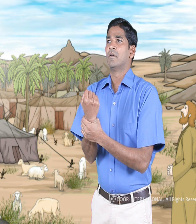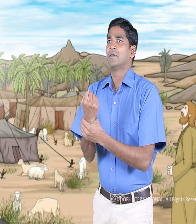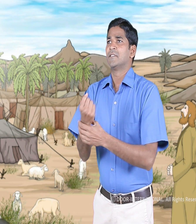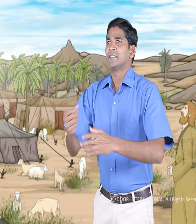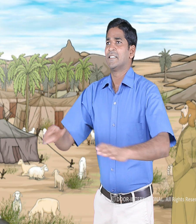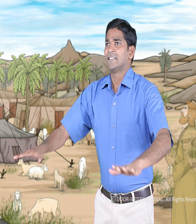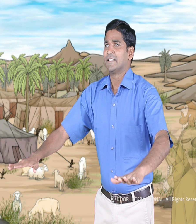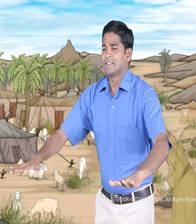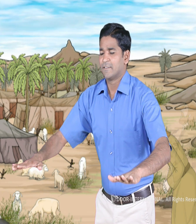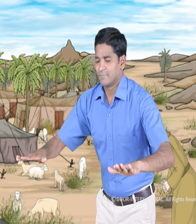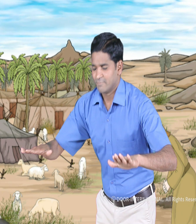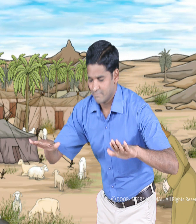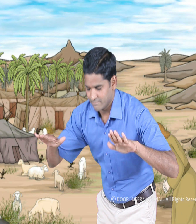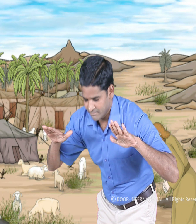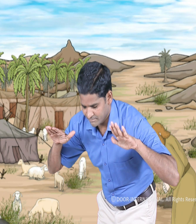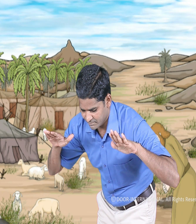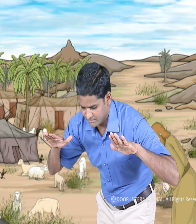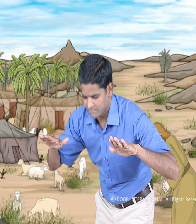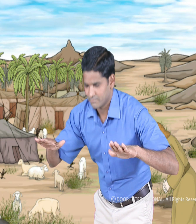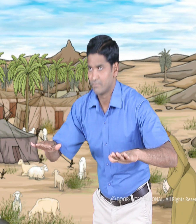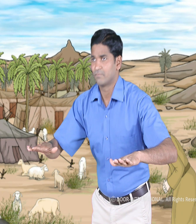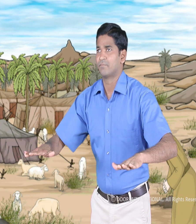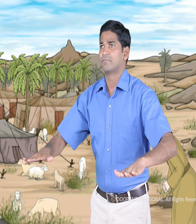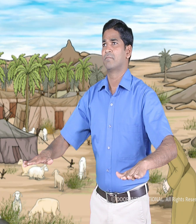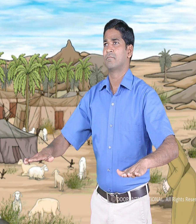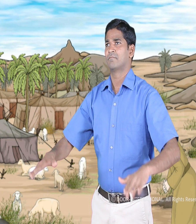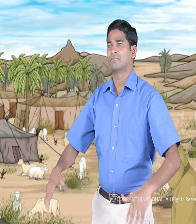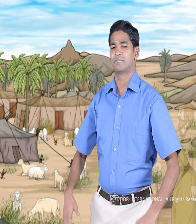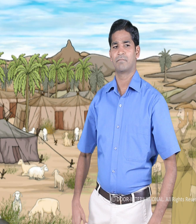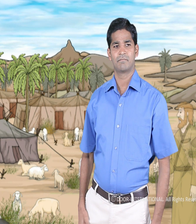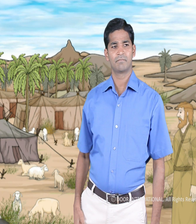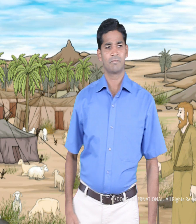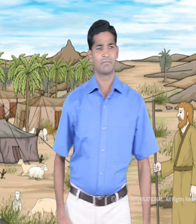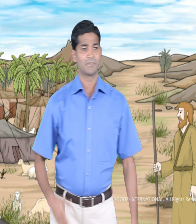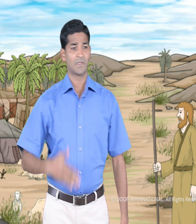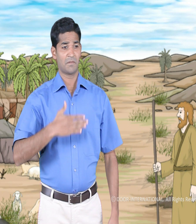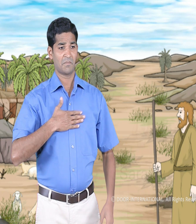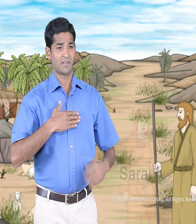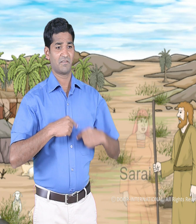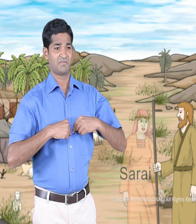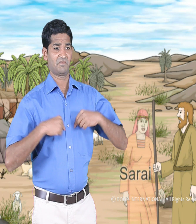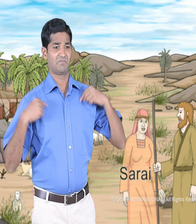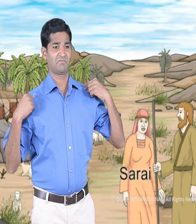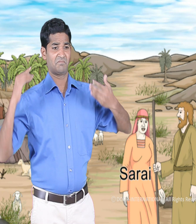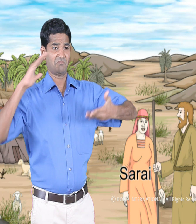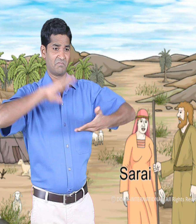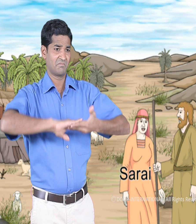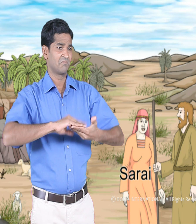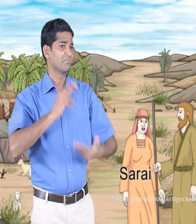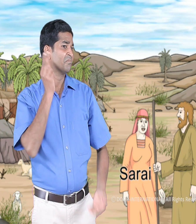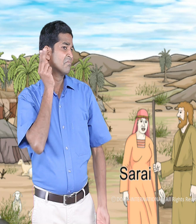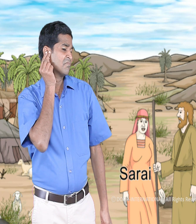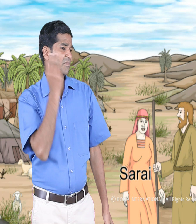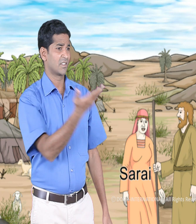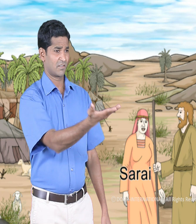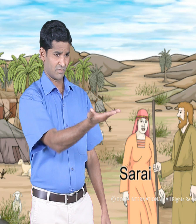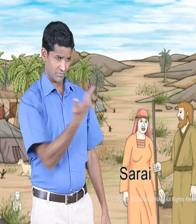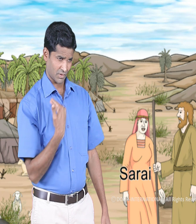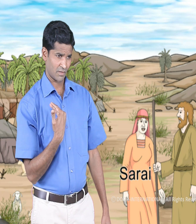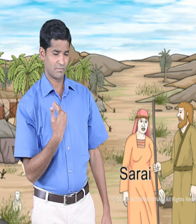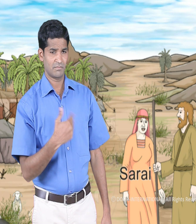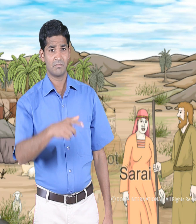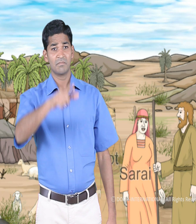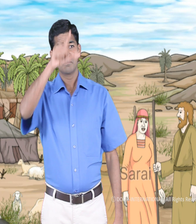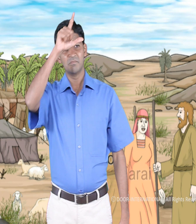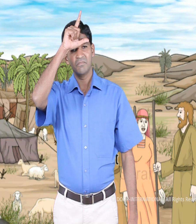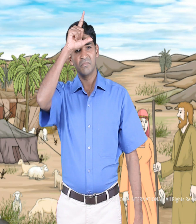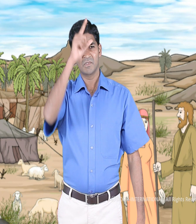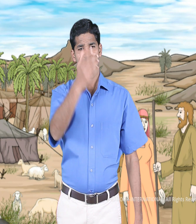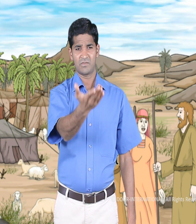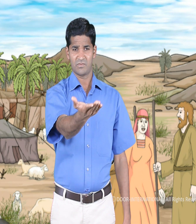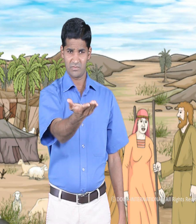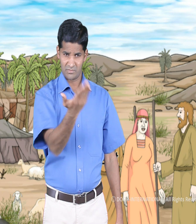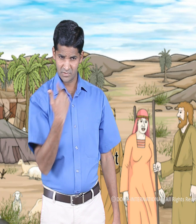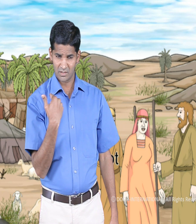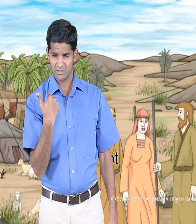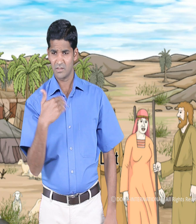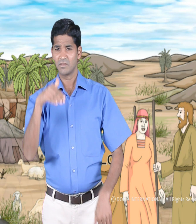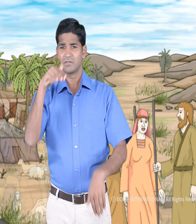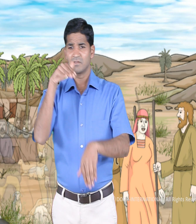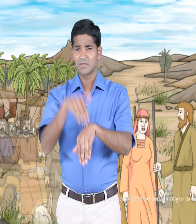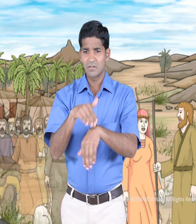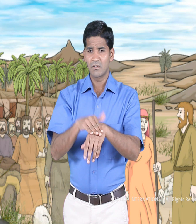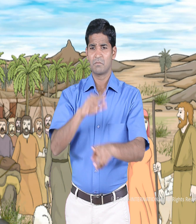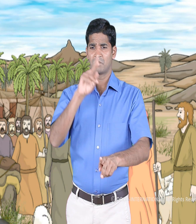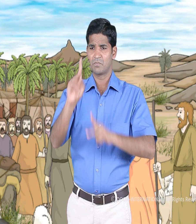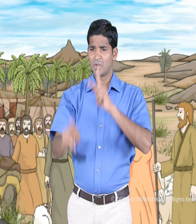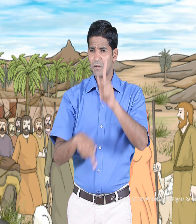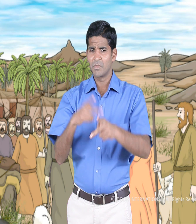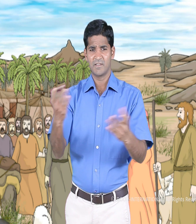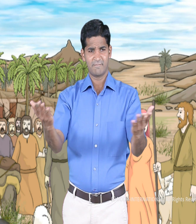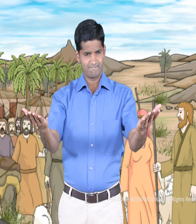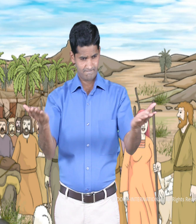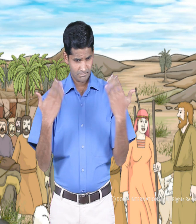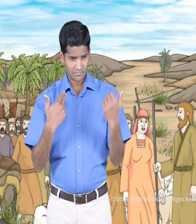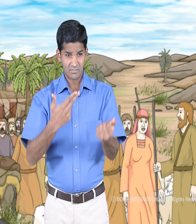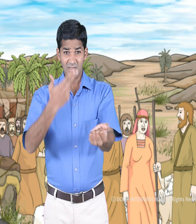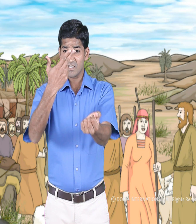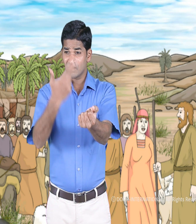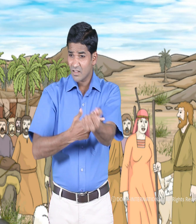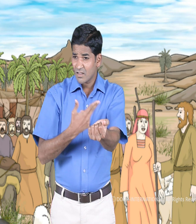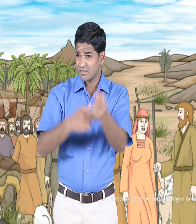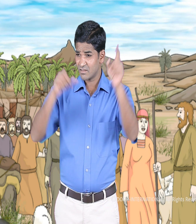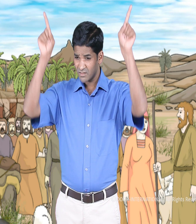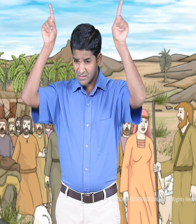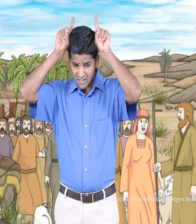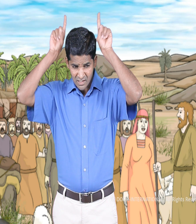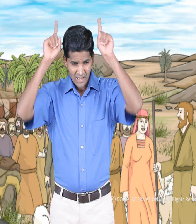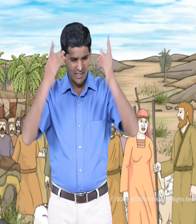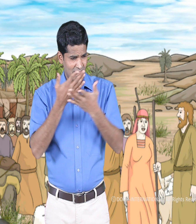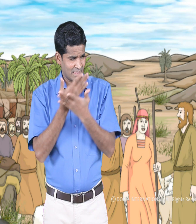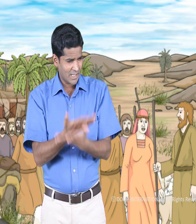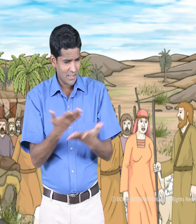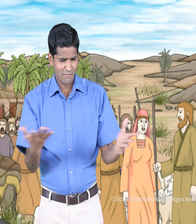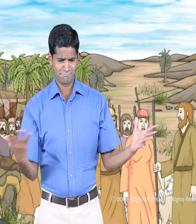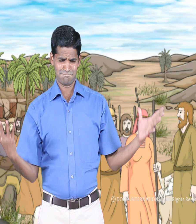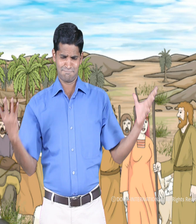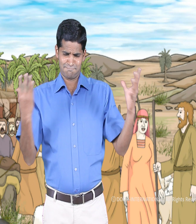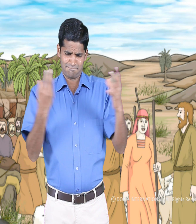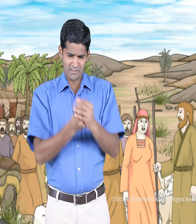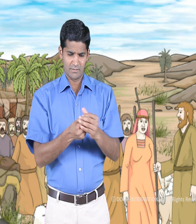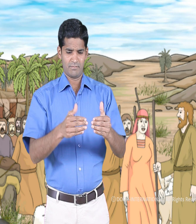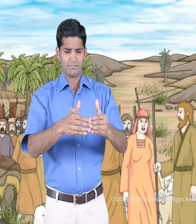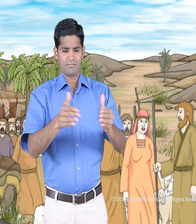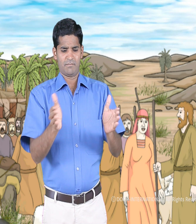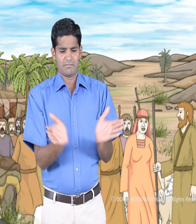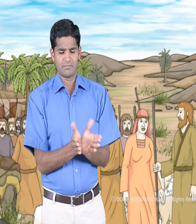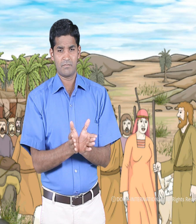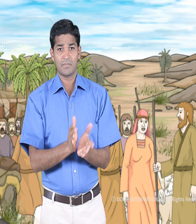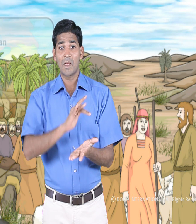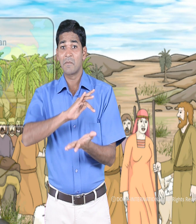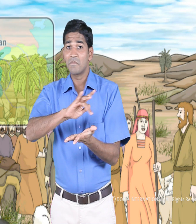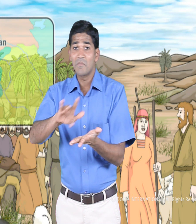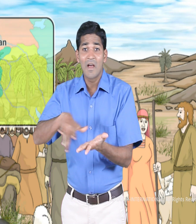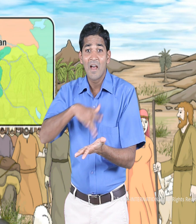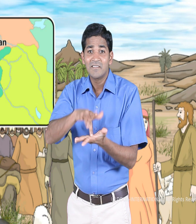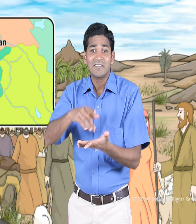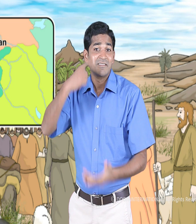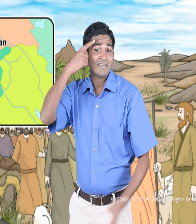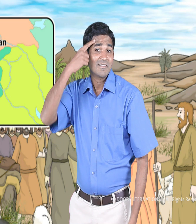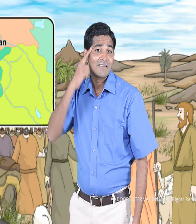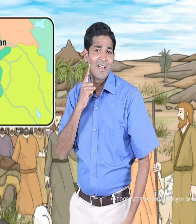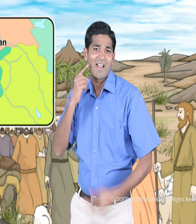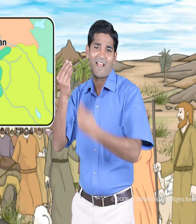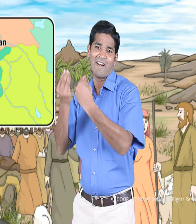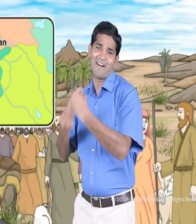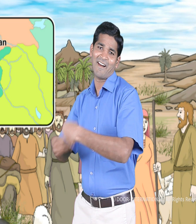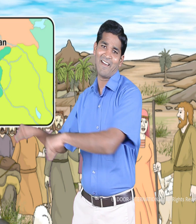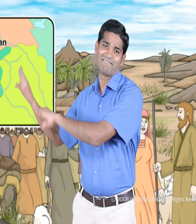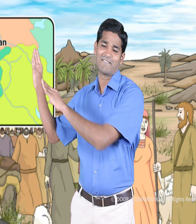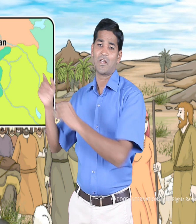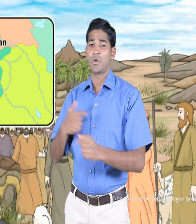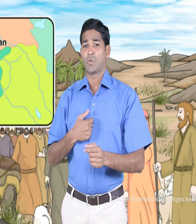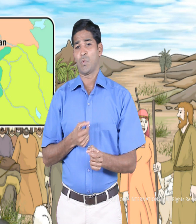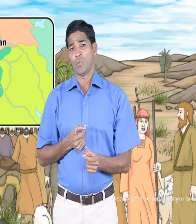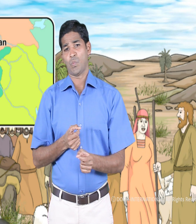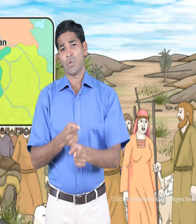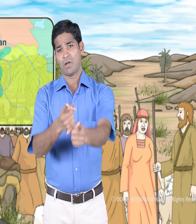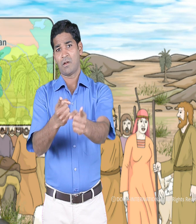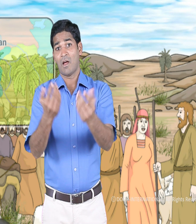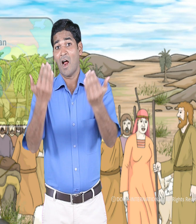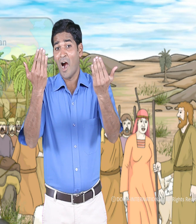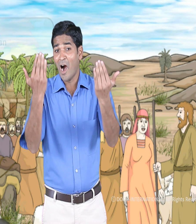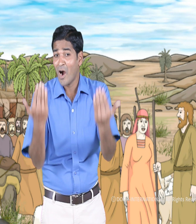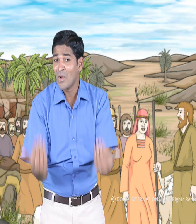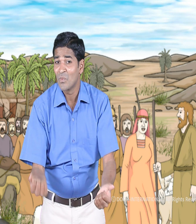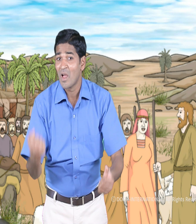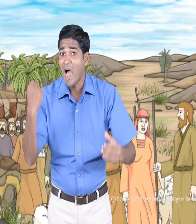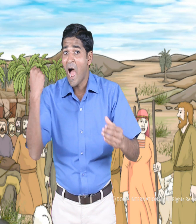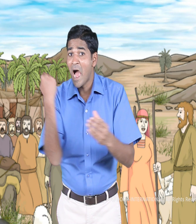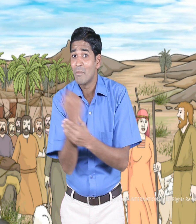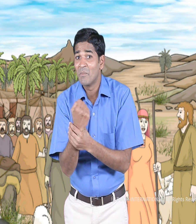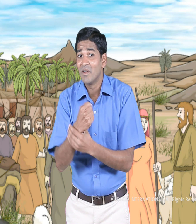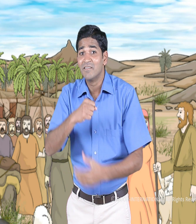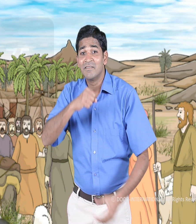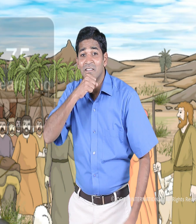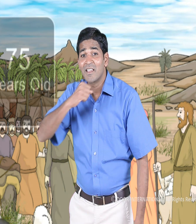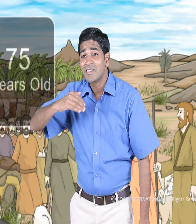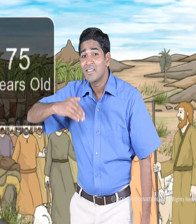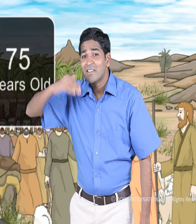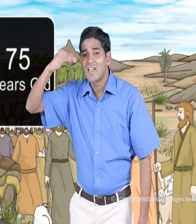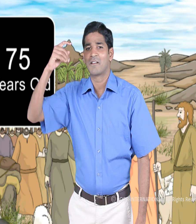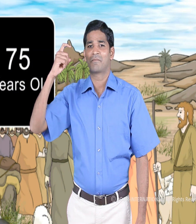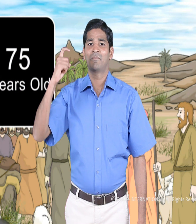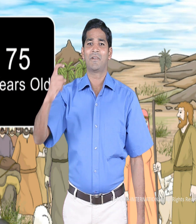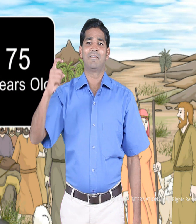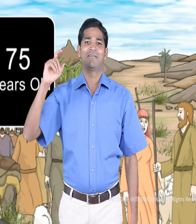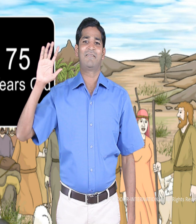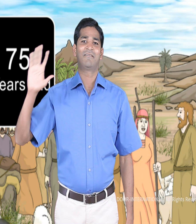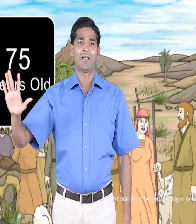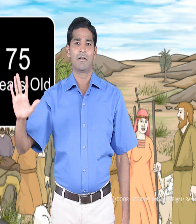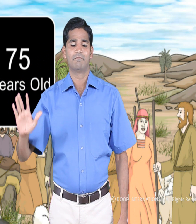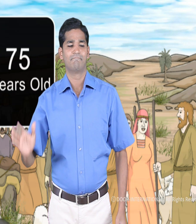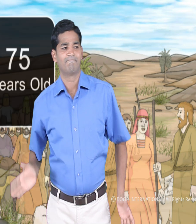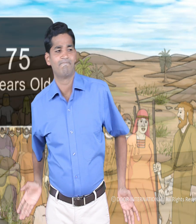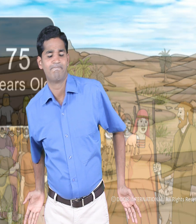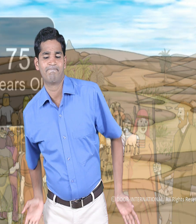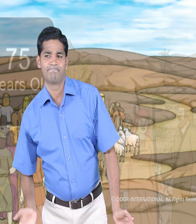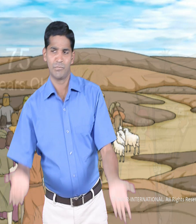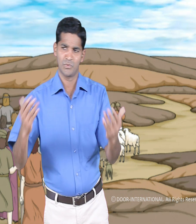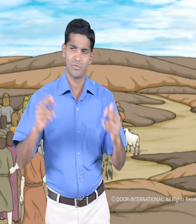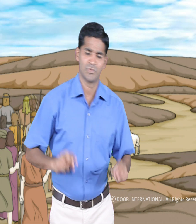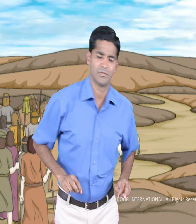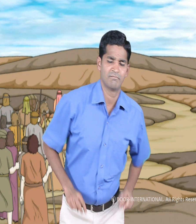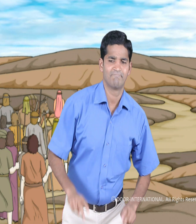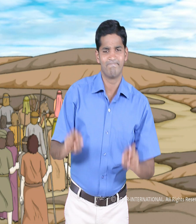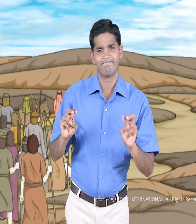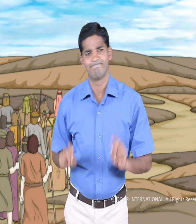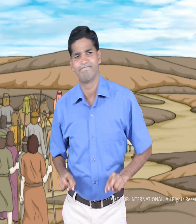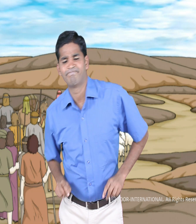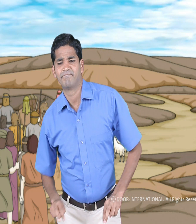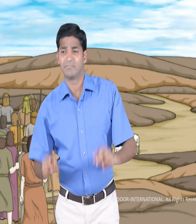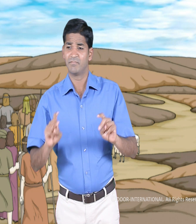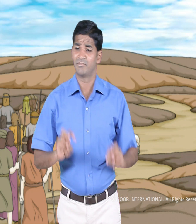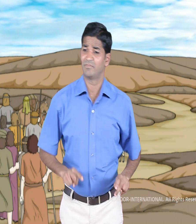So Abram departed, as the LORD had directed him, and Lot went with him. Abram was seventy-five years old when he left Haran.